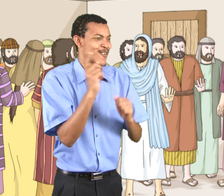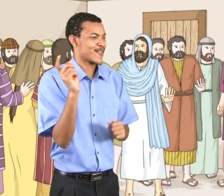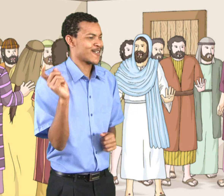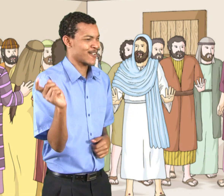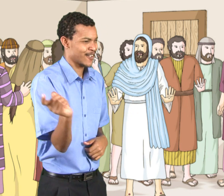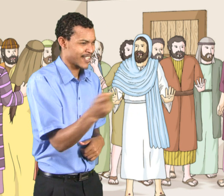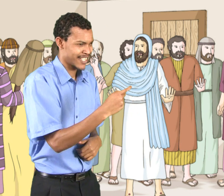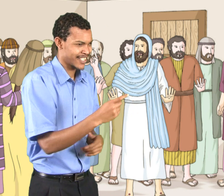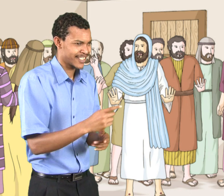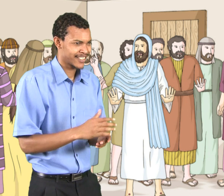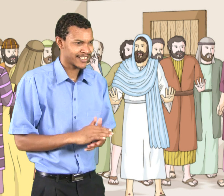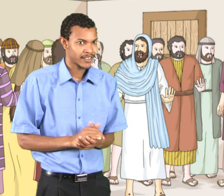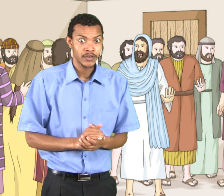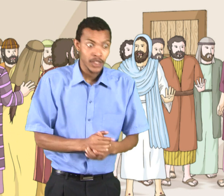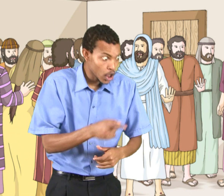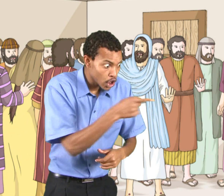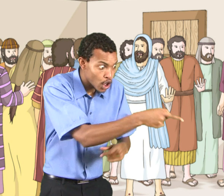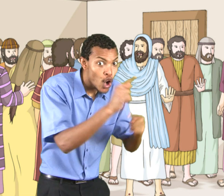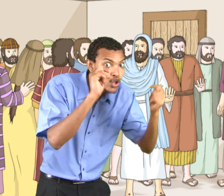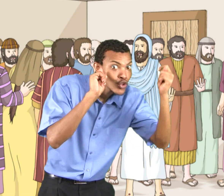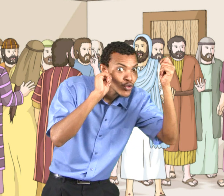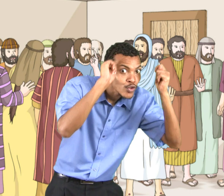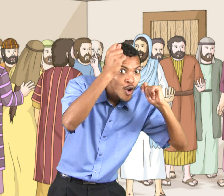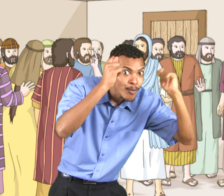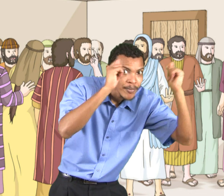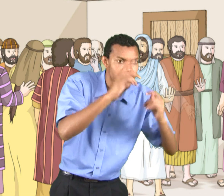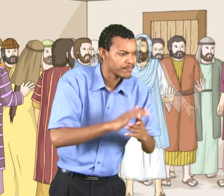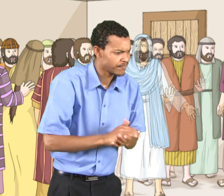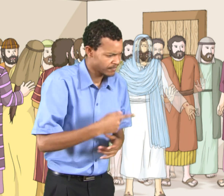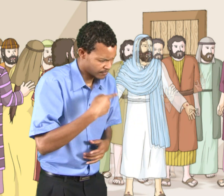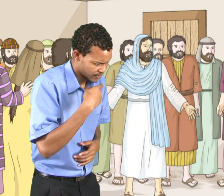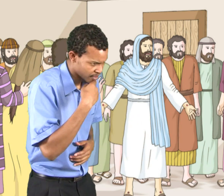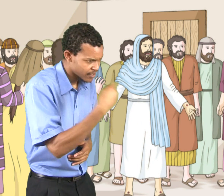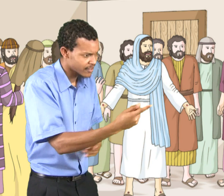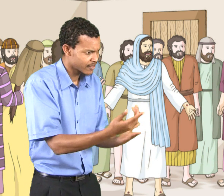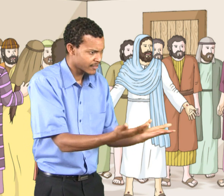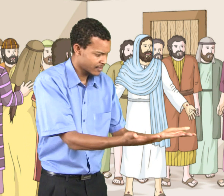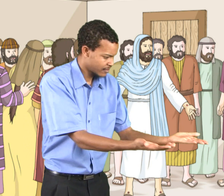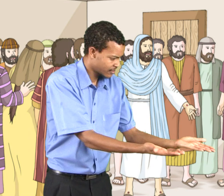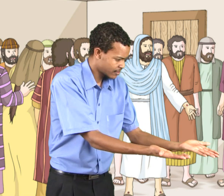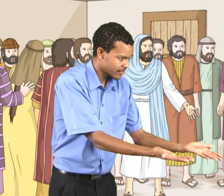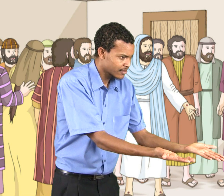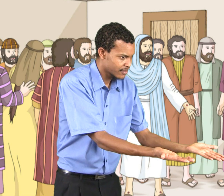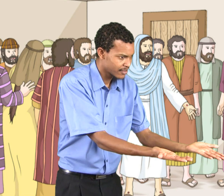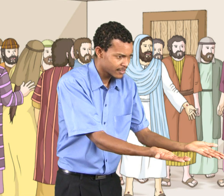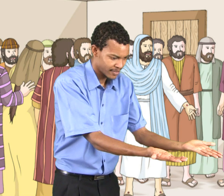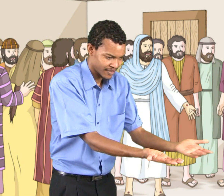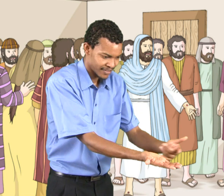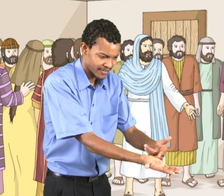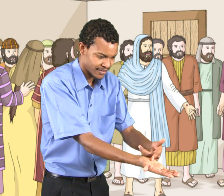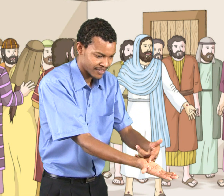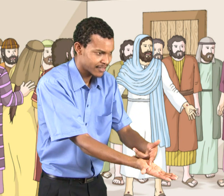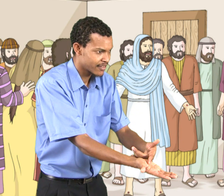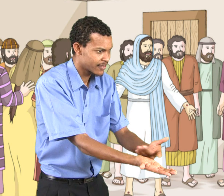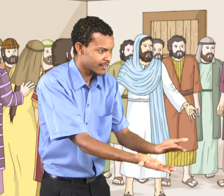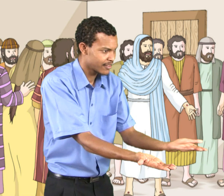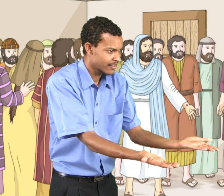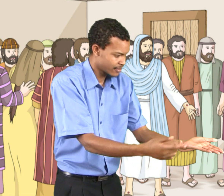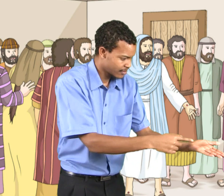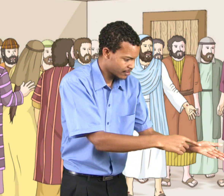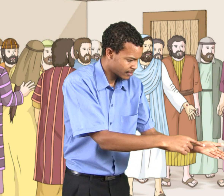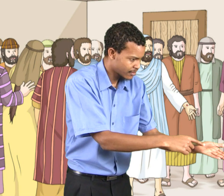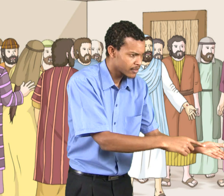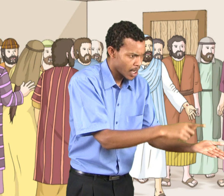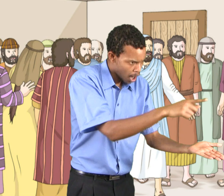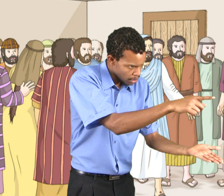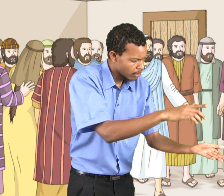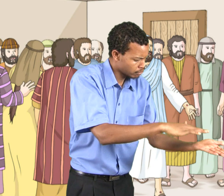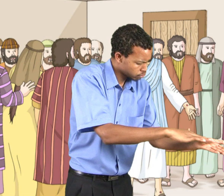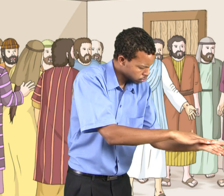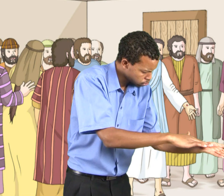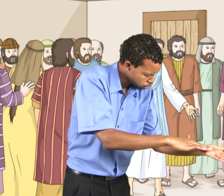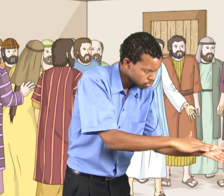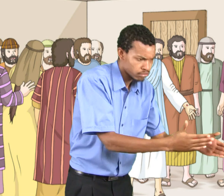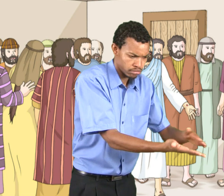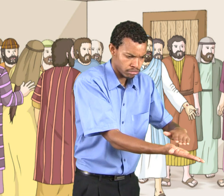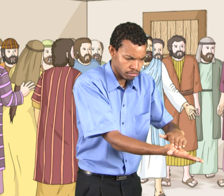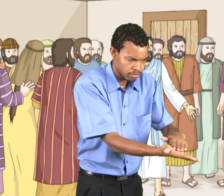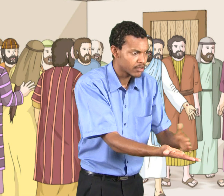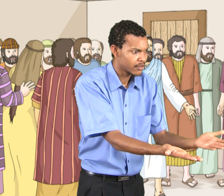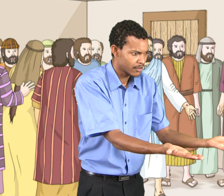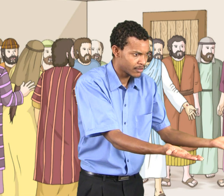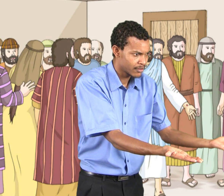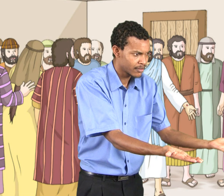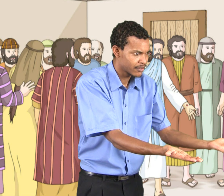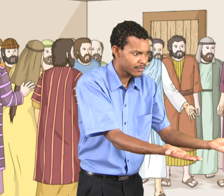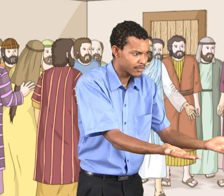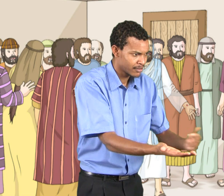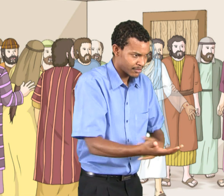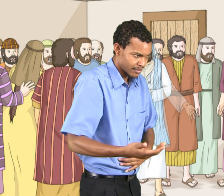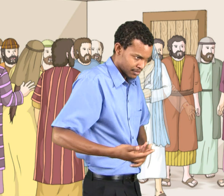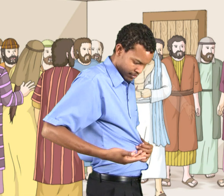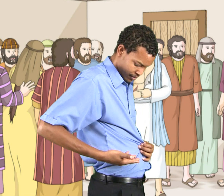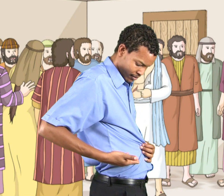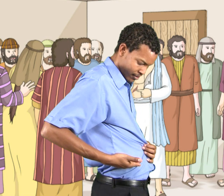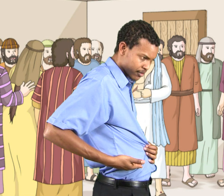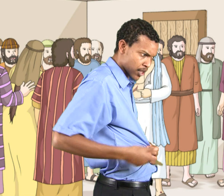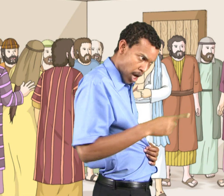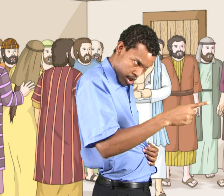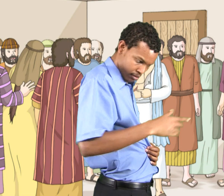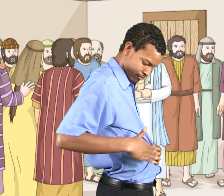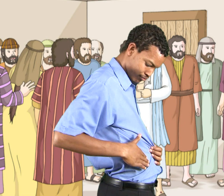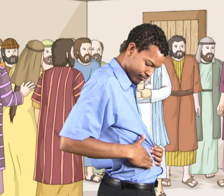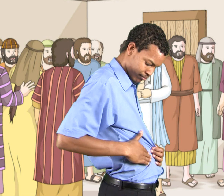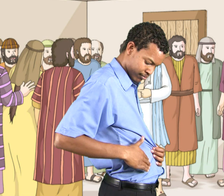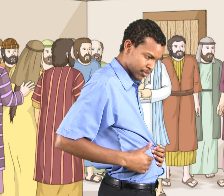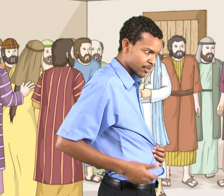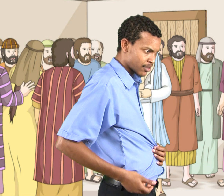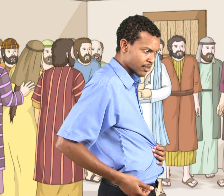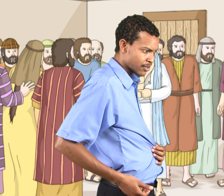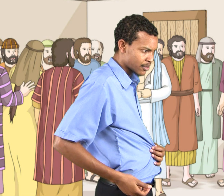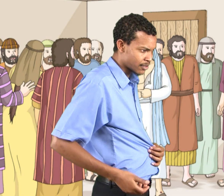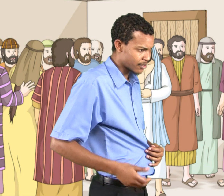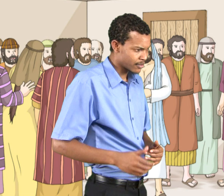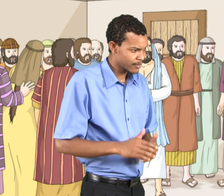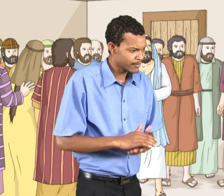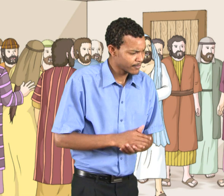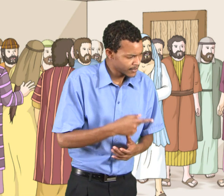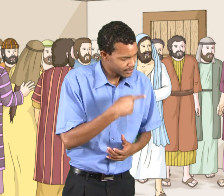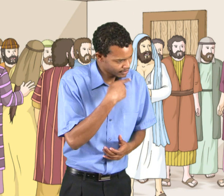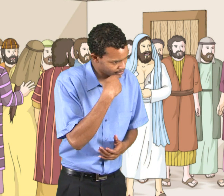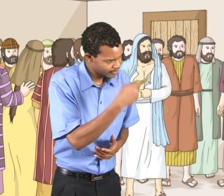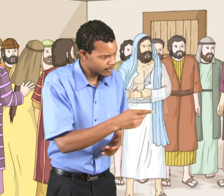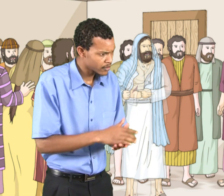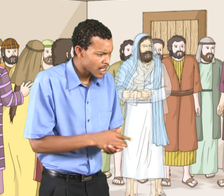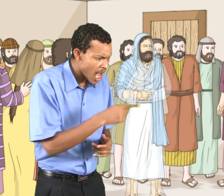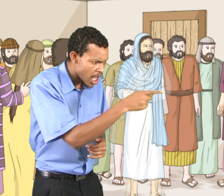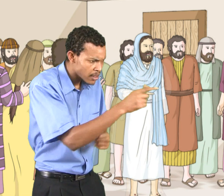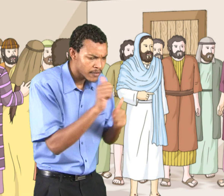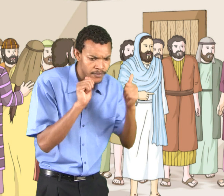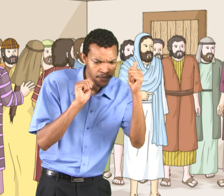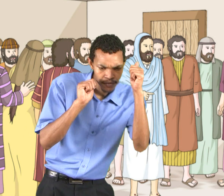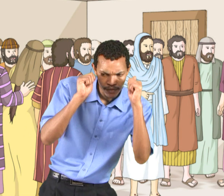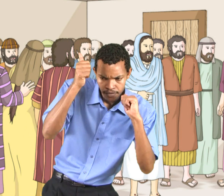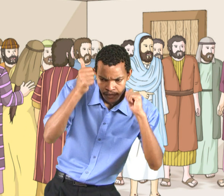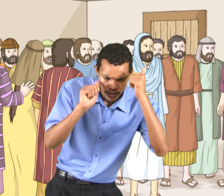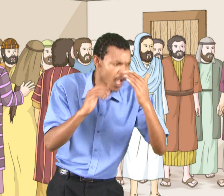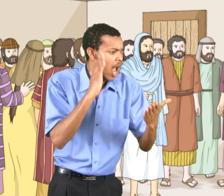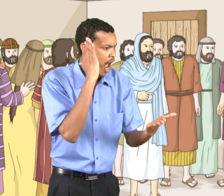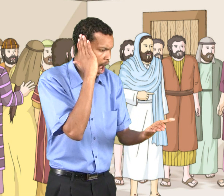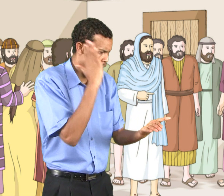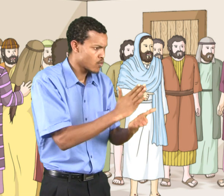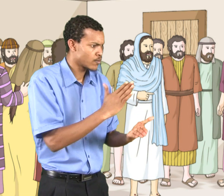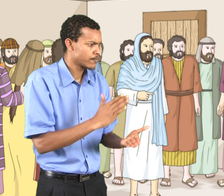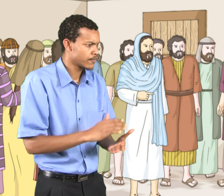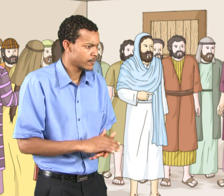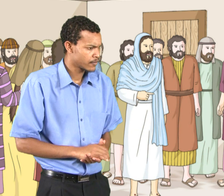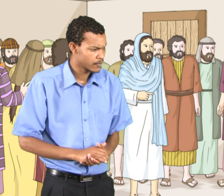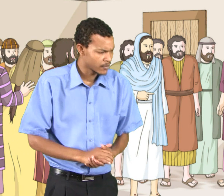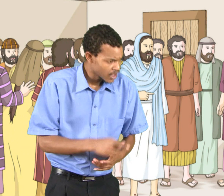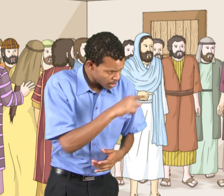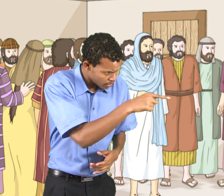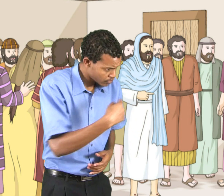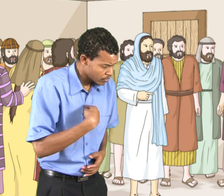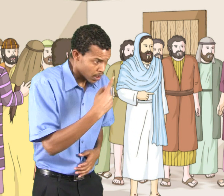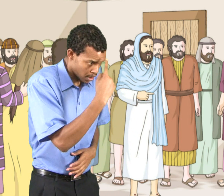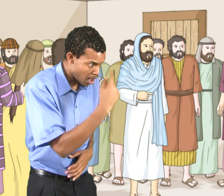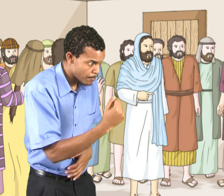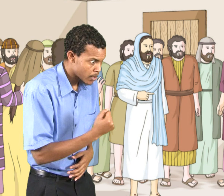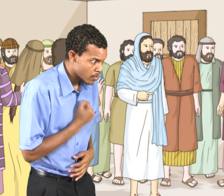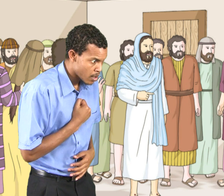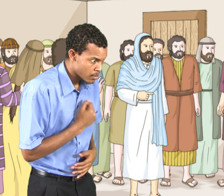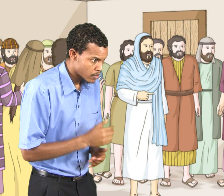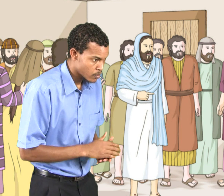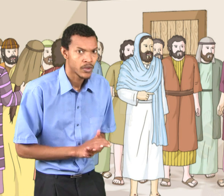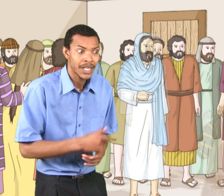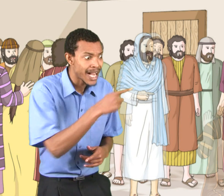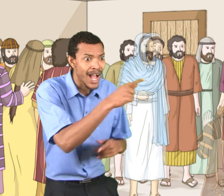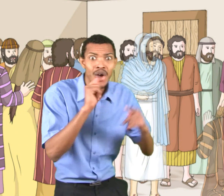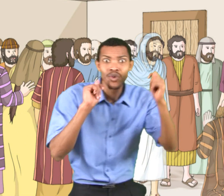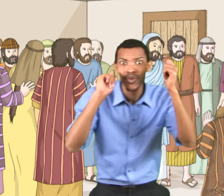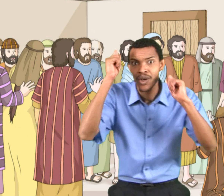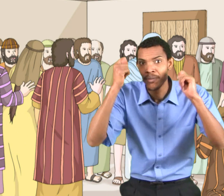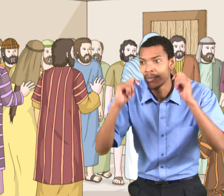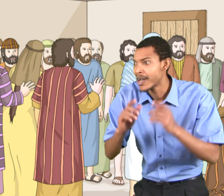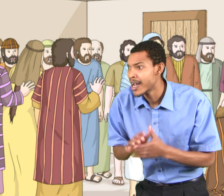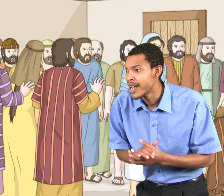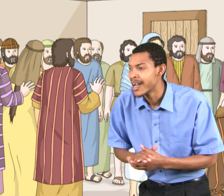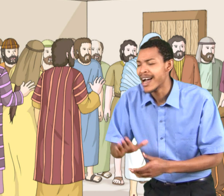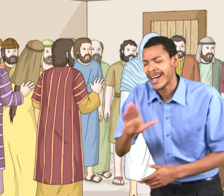Then Jesus said to Thomas, “Put your finger here and look at My hands. Reach out your hand and put it into My side. Stop doubting and believe.”